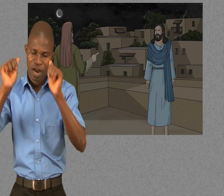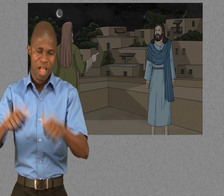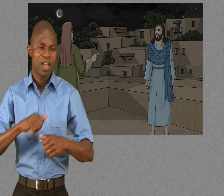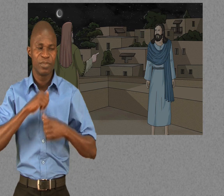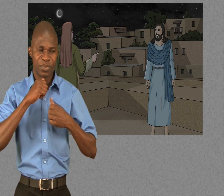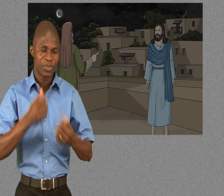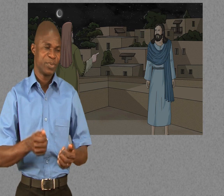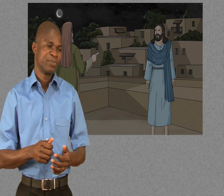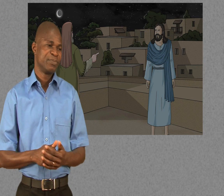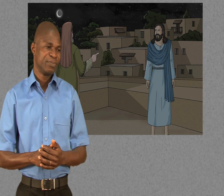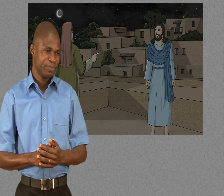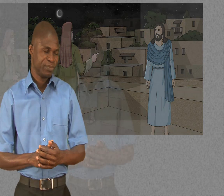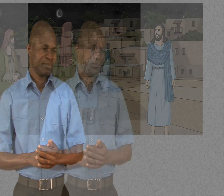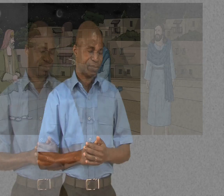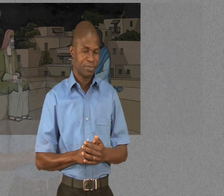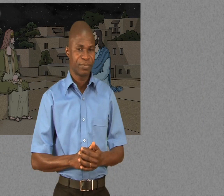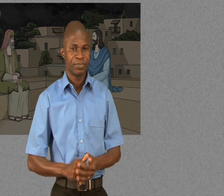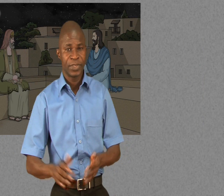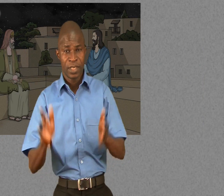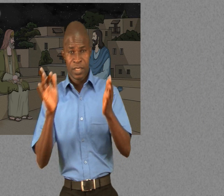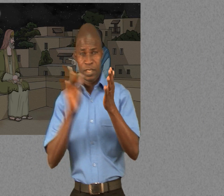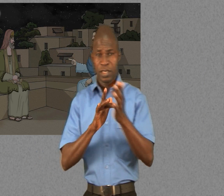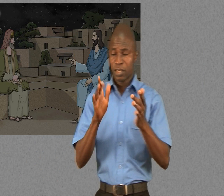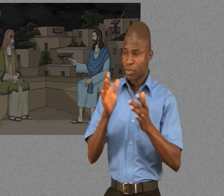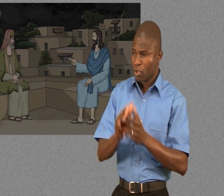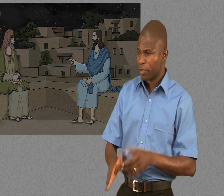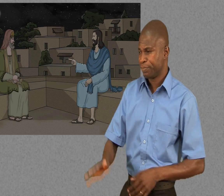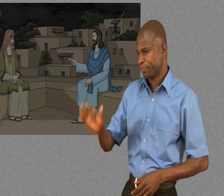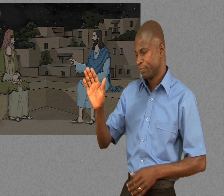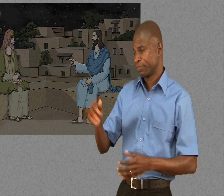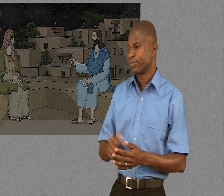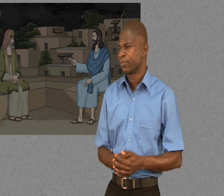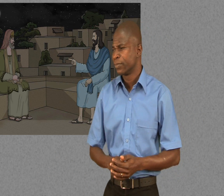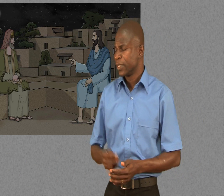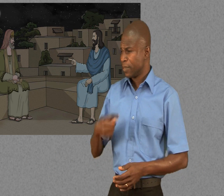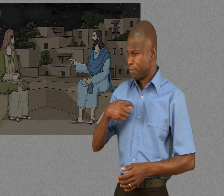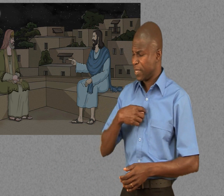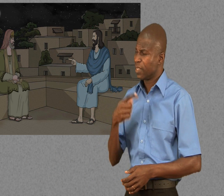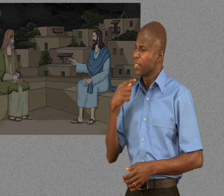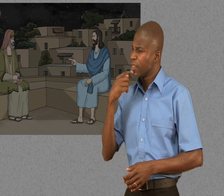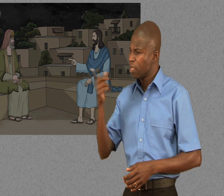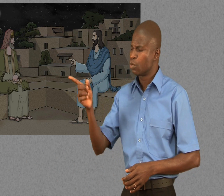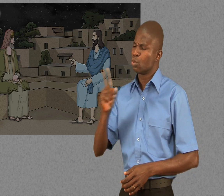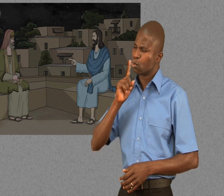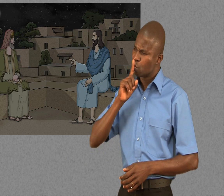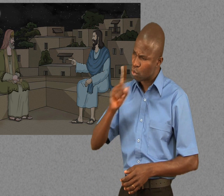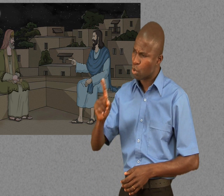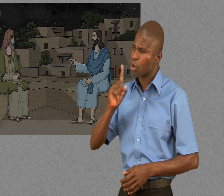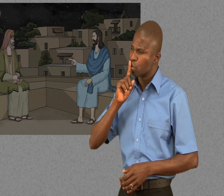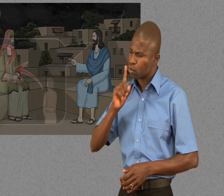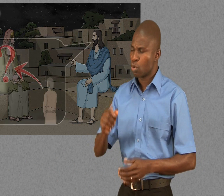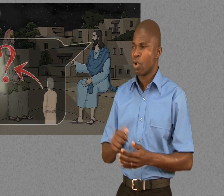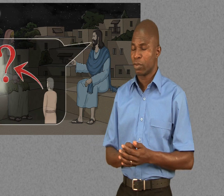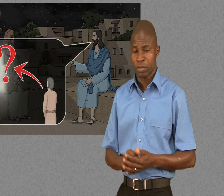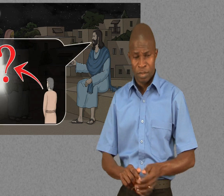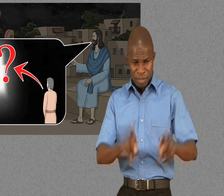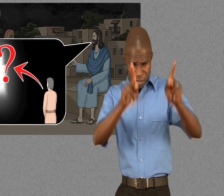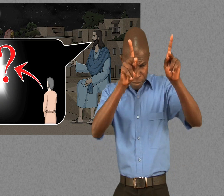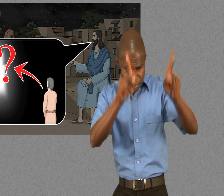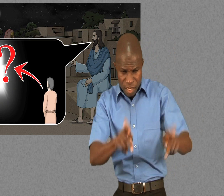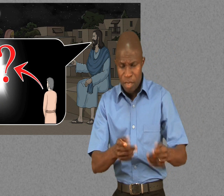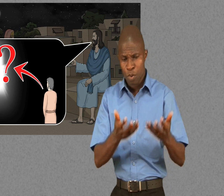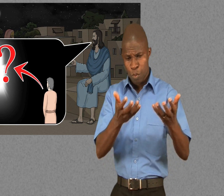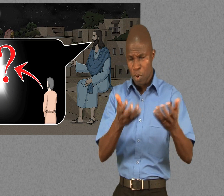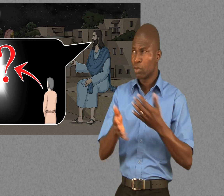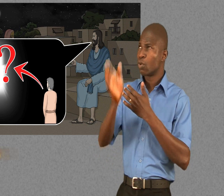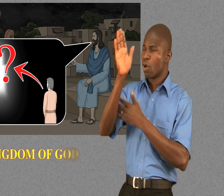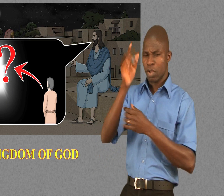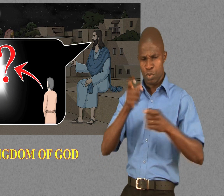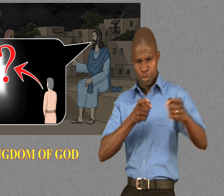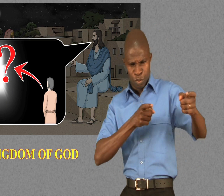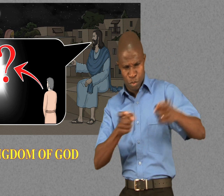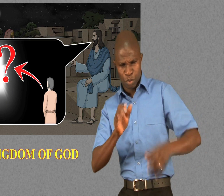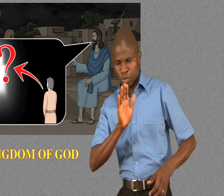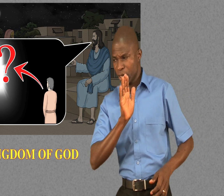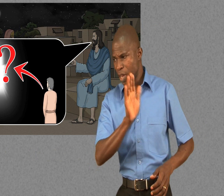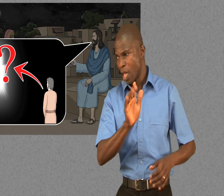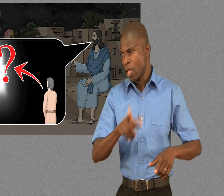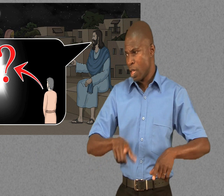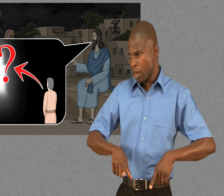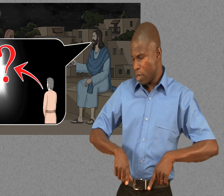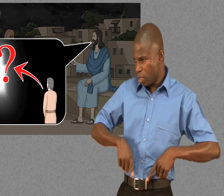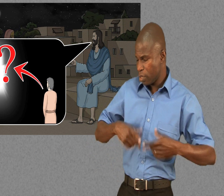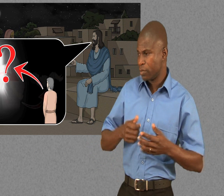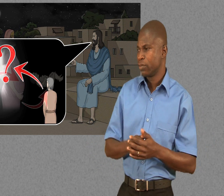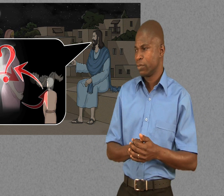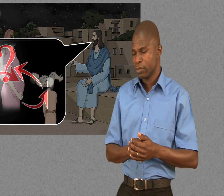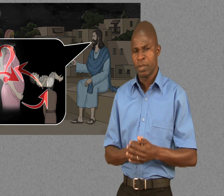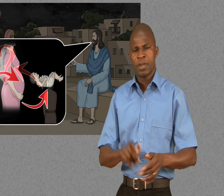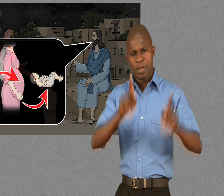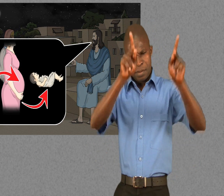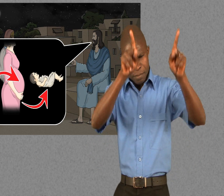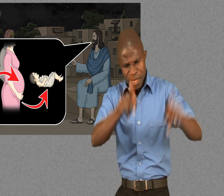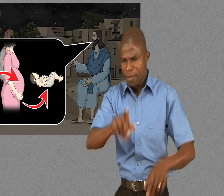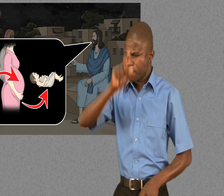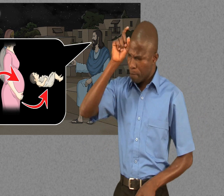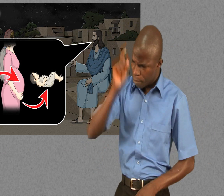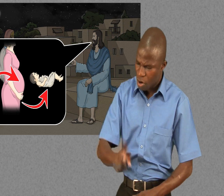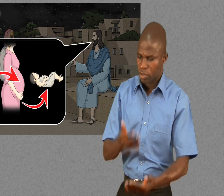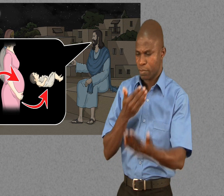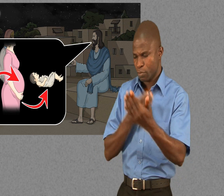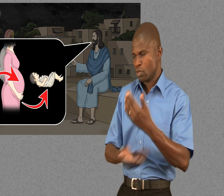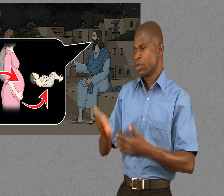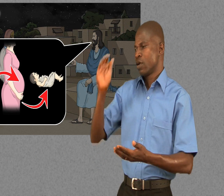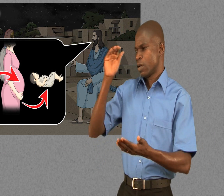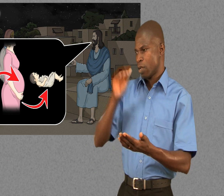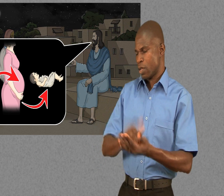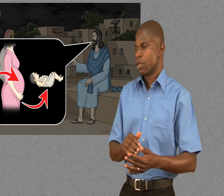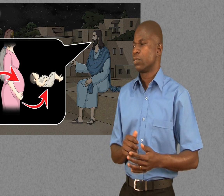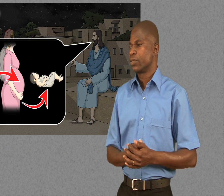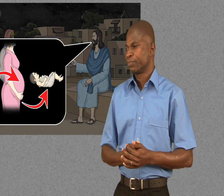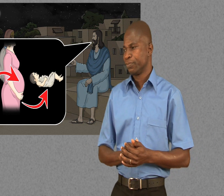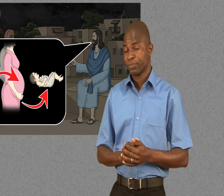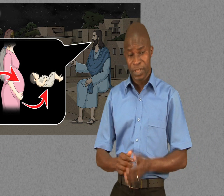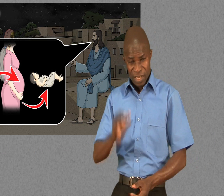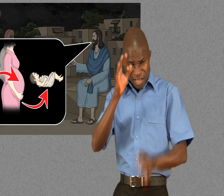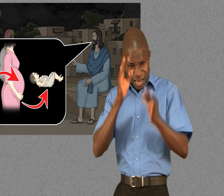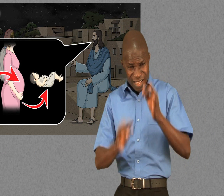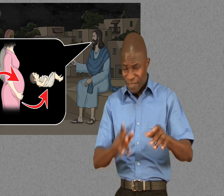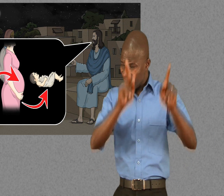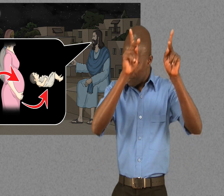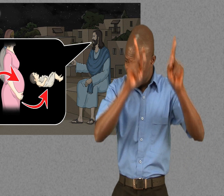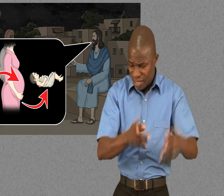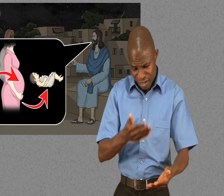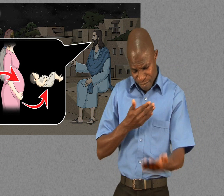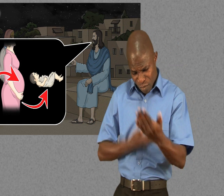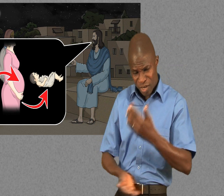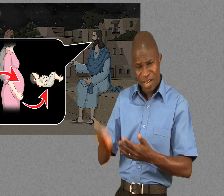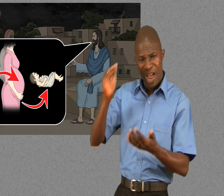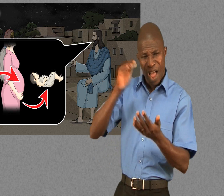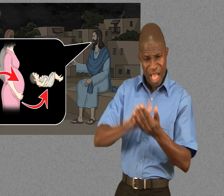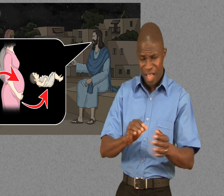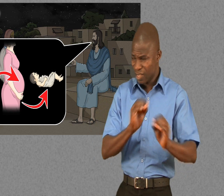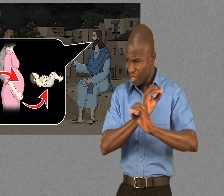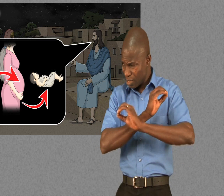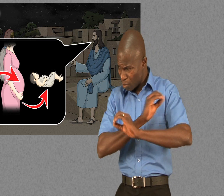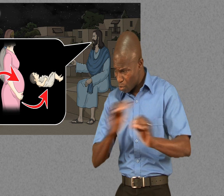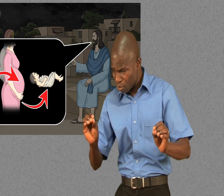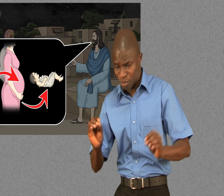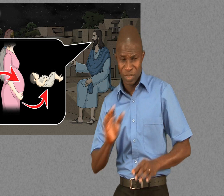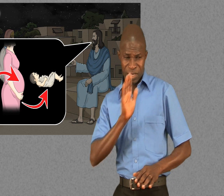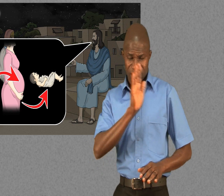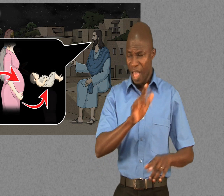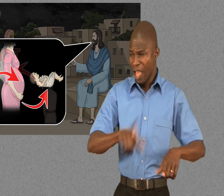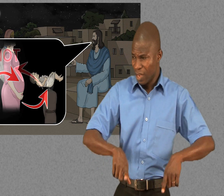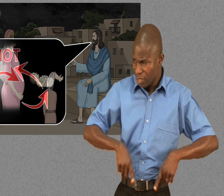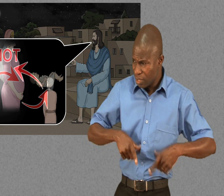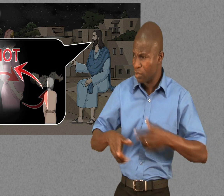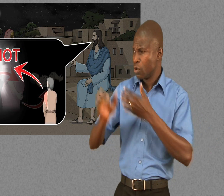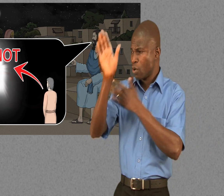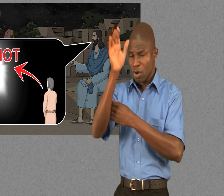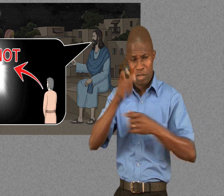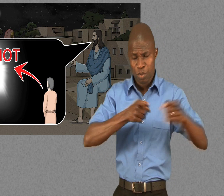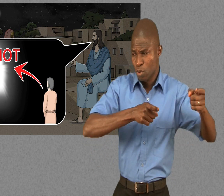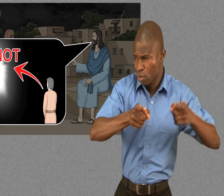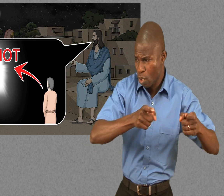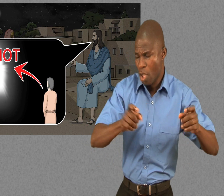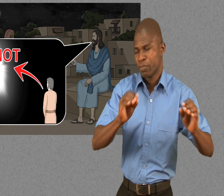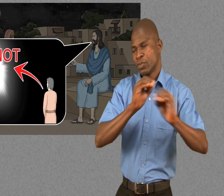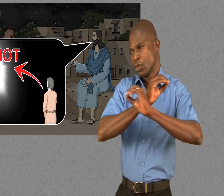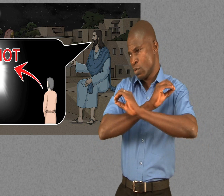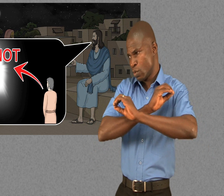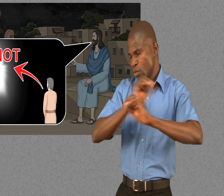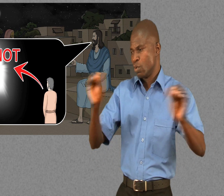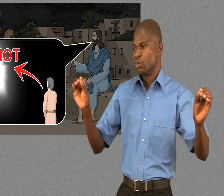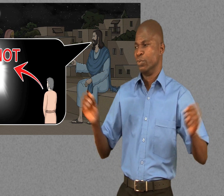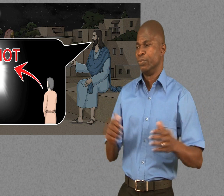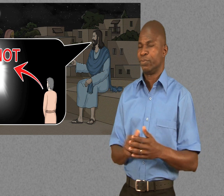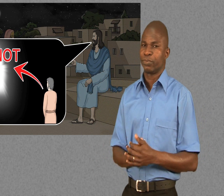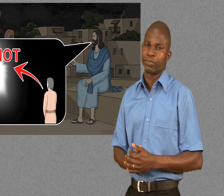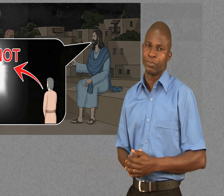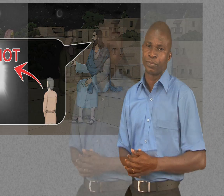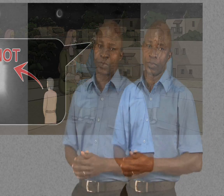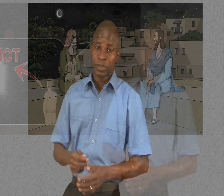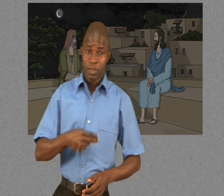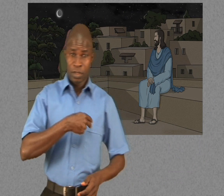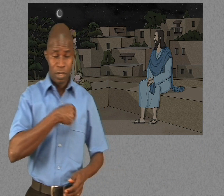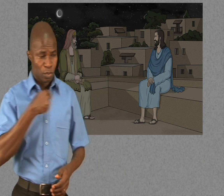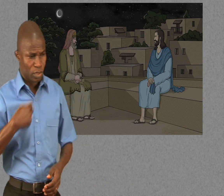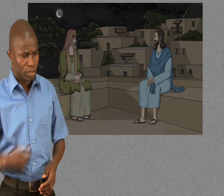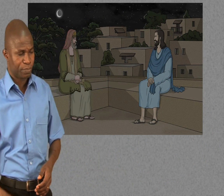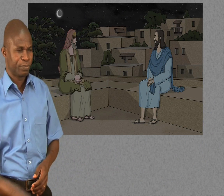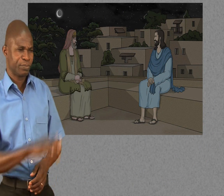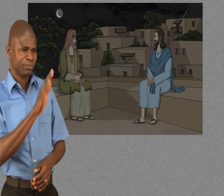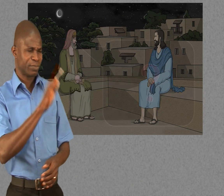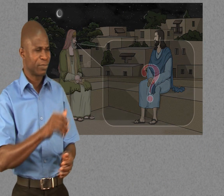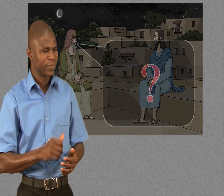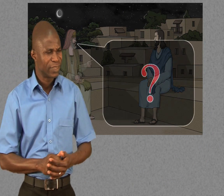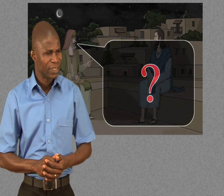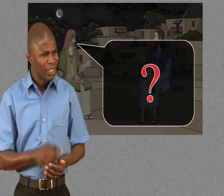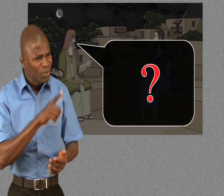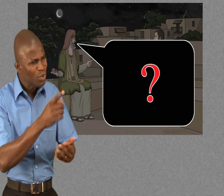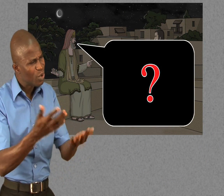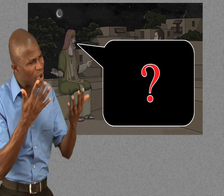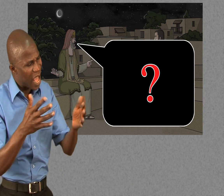Jesus replied, “Truly, truly, I tell you, no one can see the kingdom of God unless he is born again.”